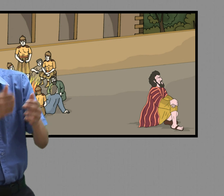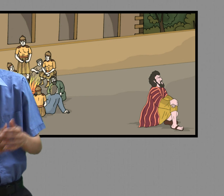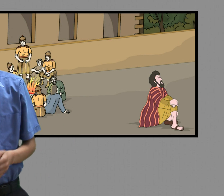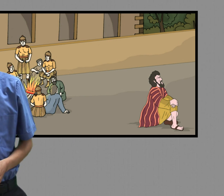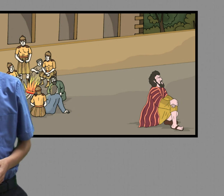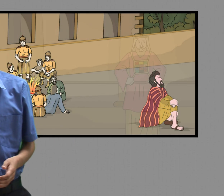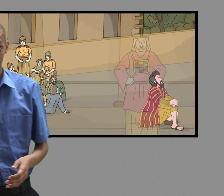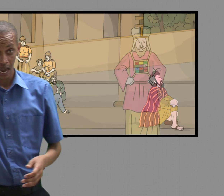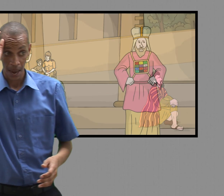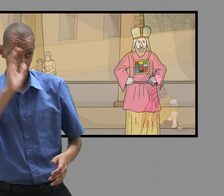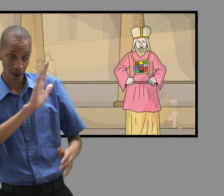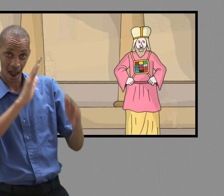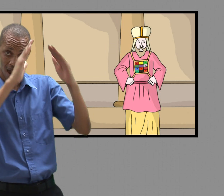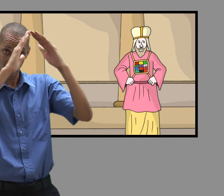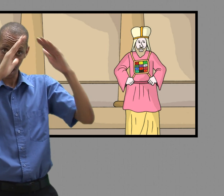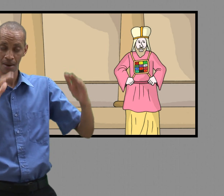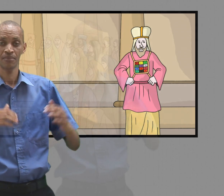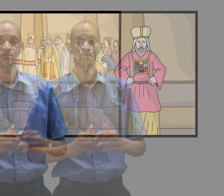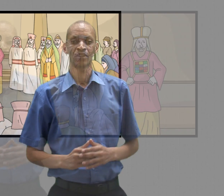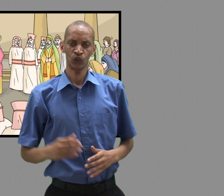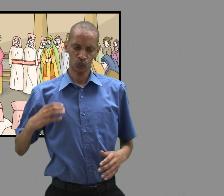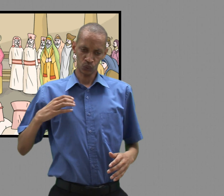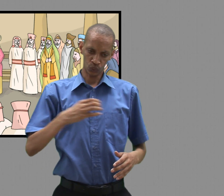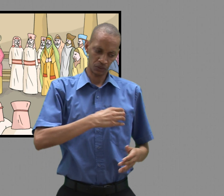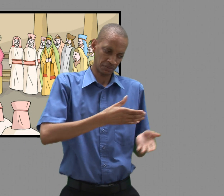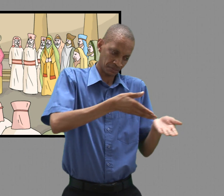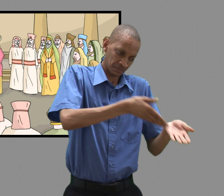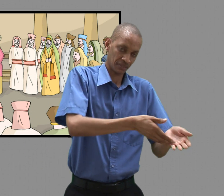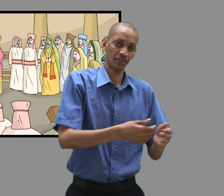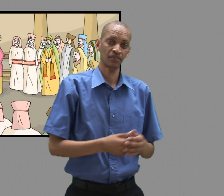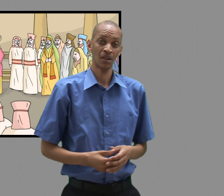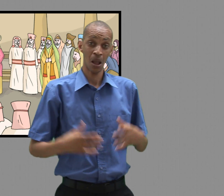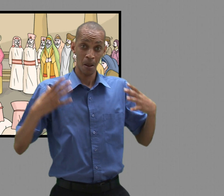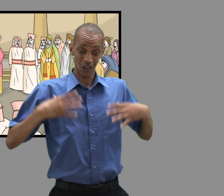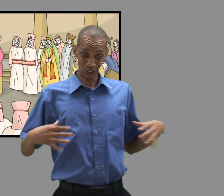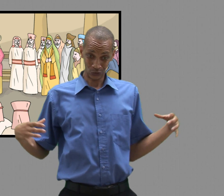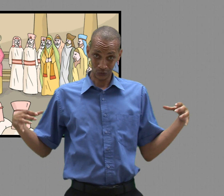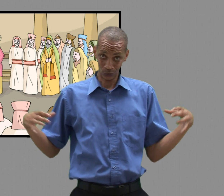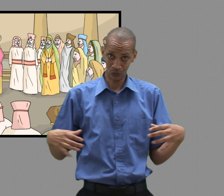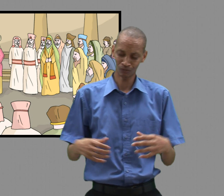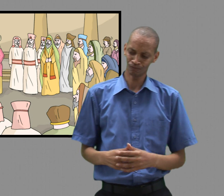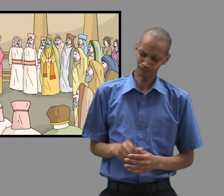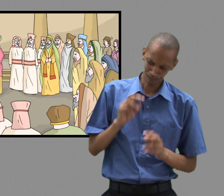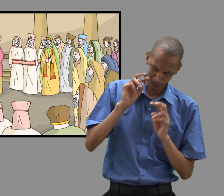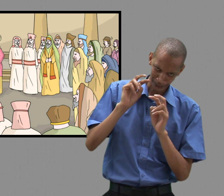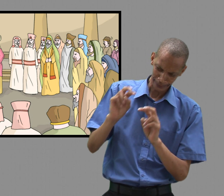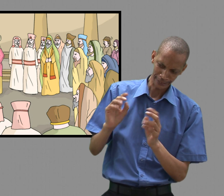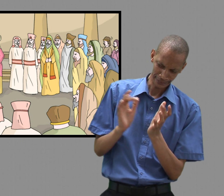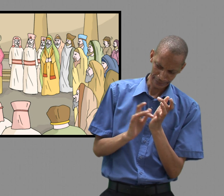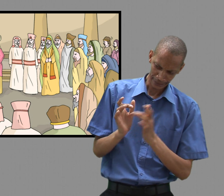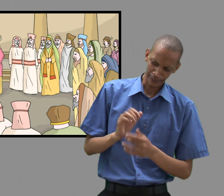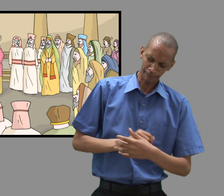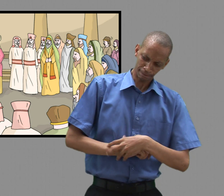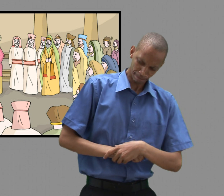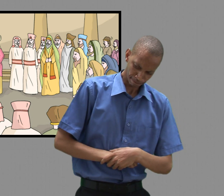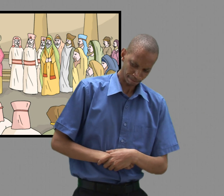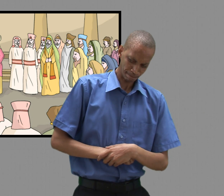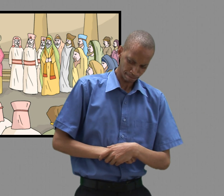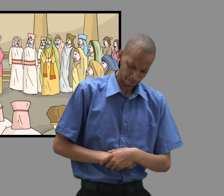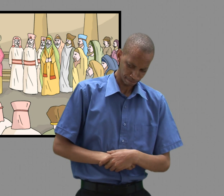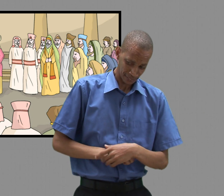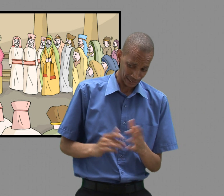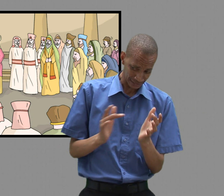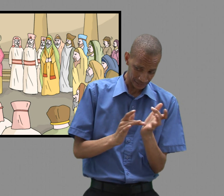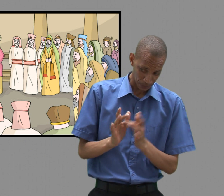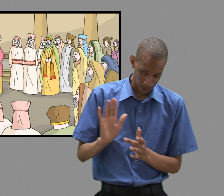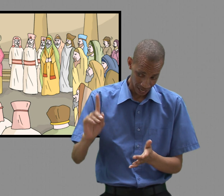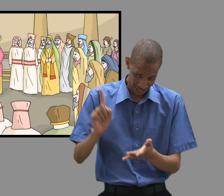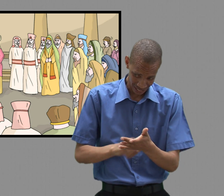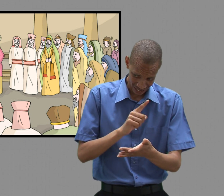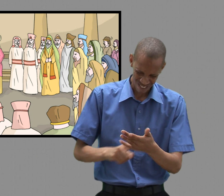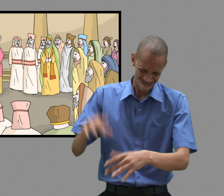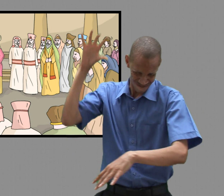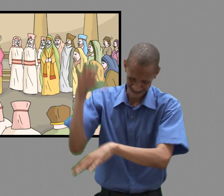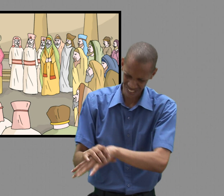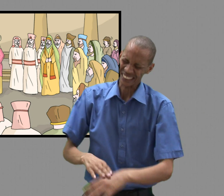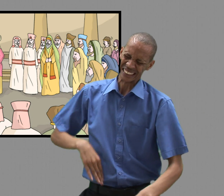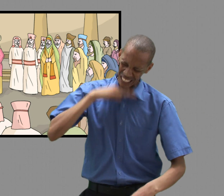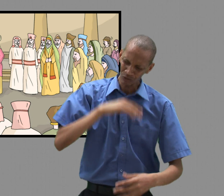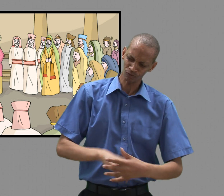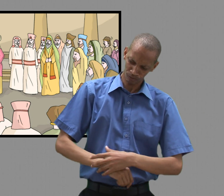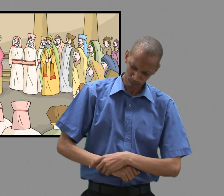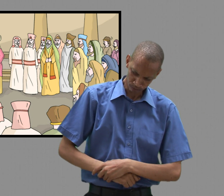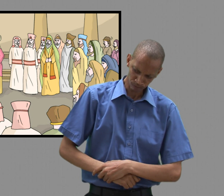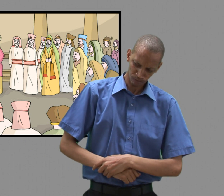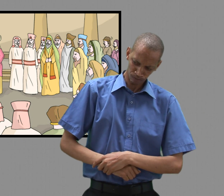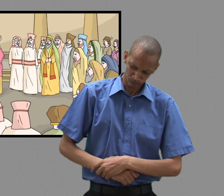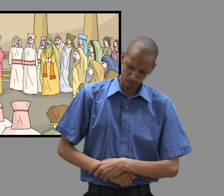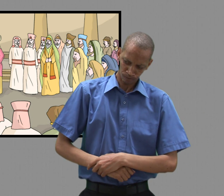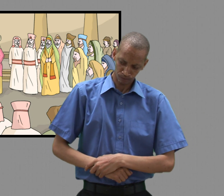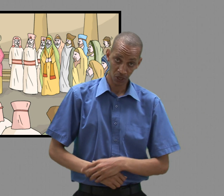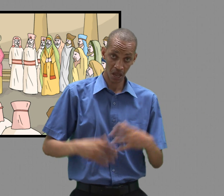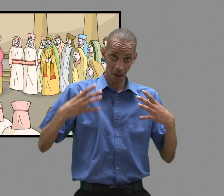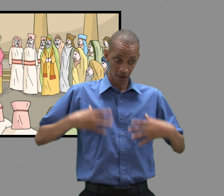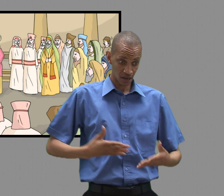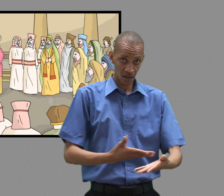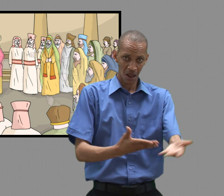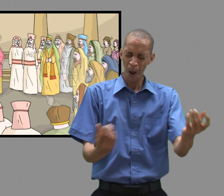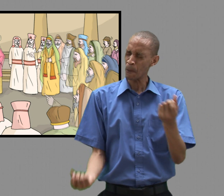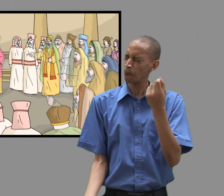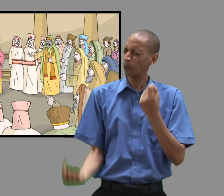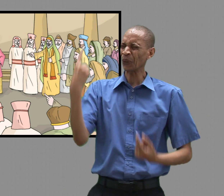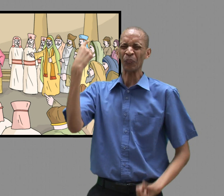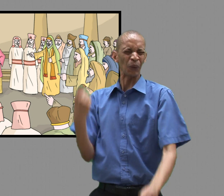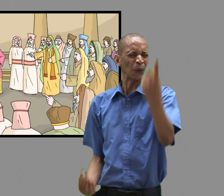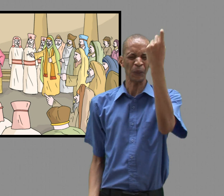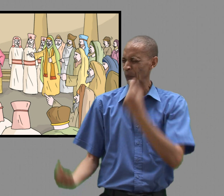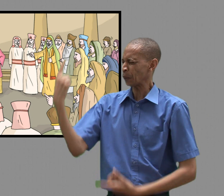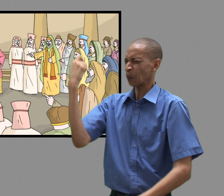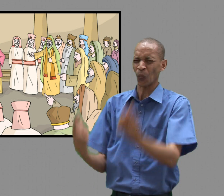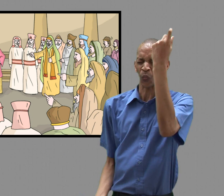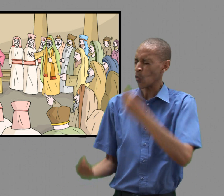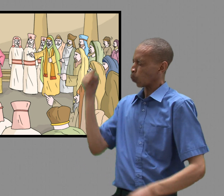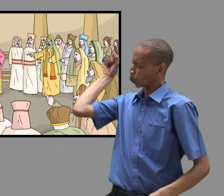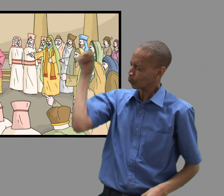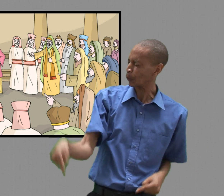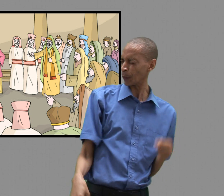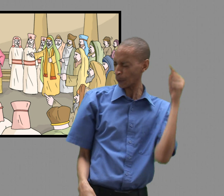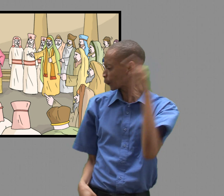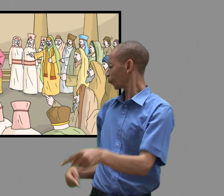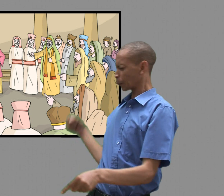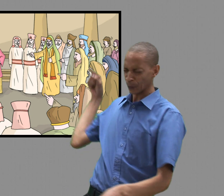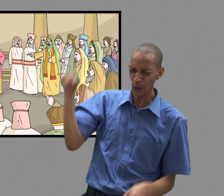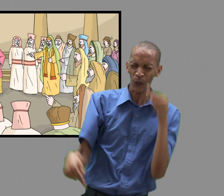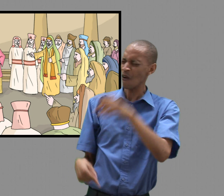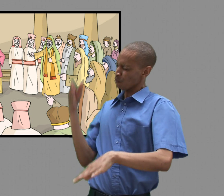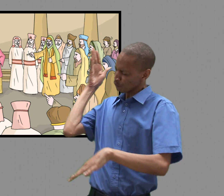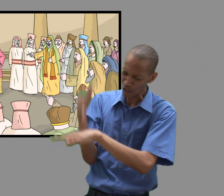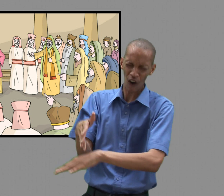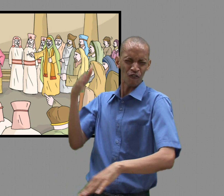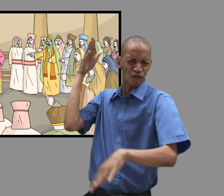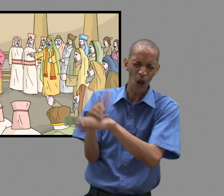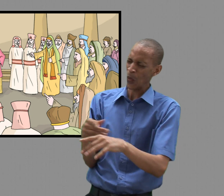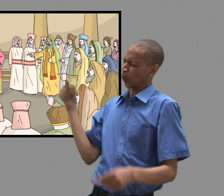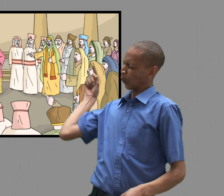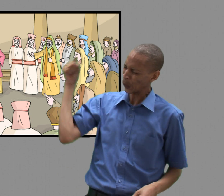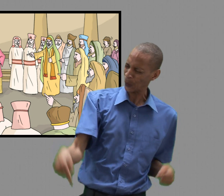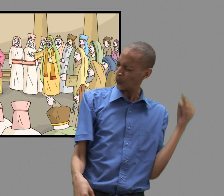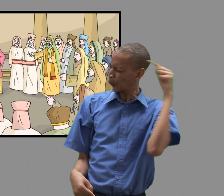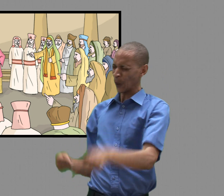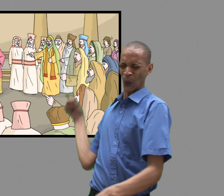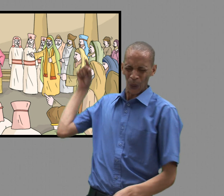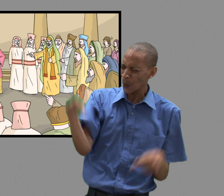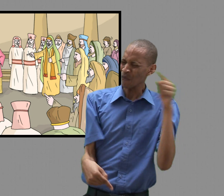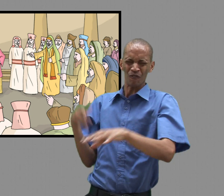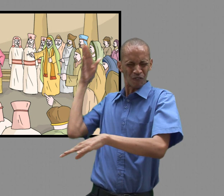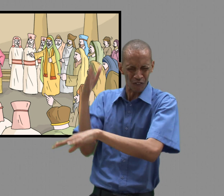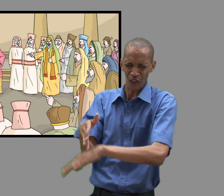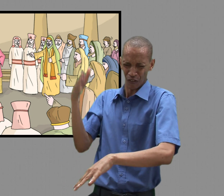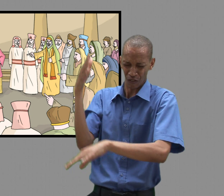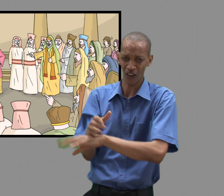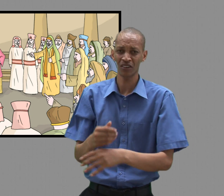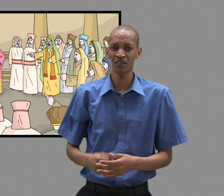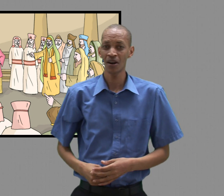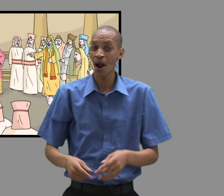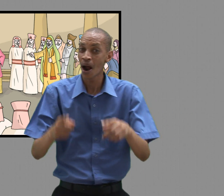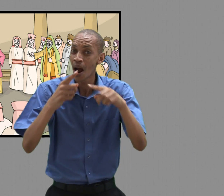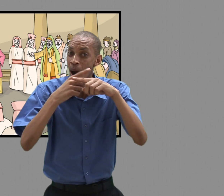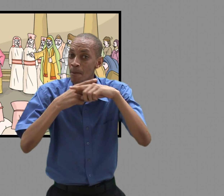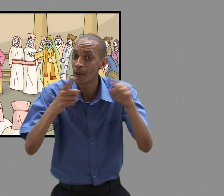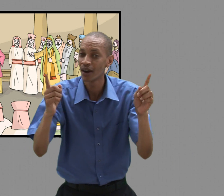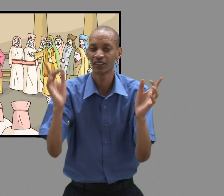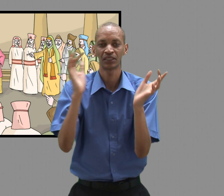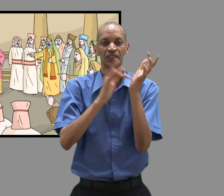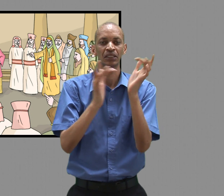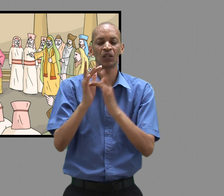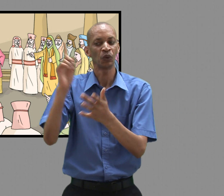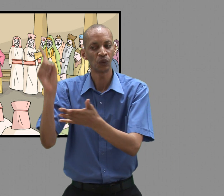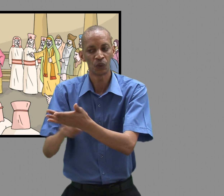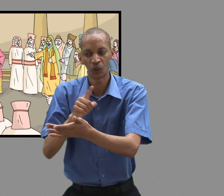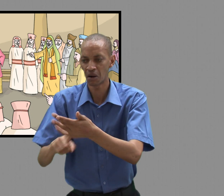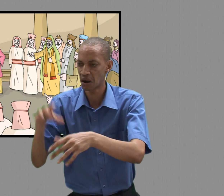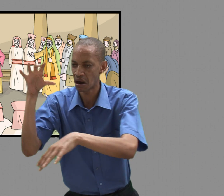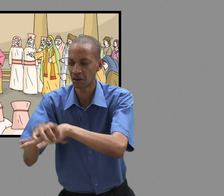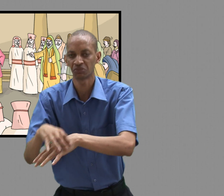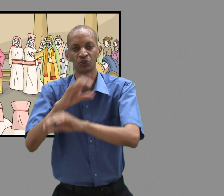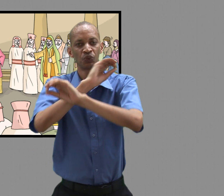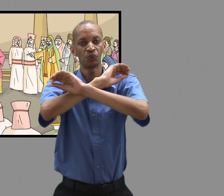Now the chief priests and the whole Sanhedrin were seeking false testimony against Jesus in order to put Him to death. But they did not find any, though many false witnesses came forward.